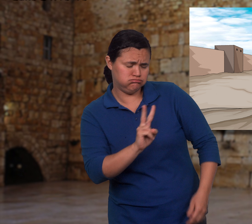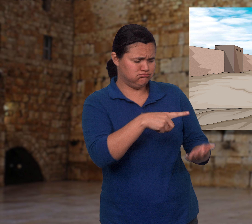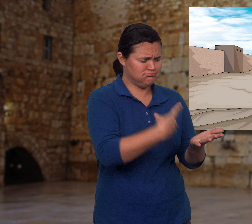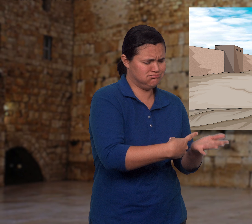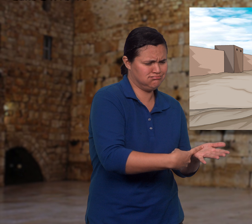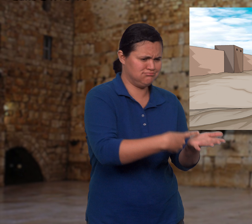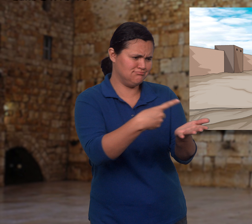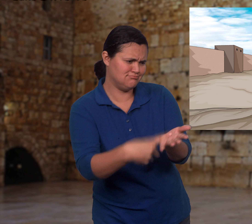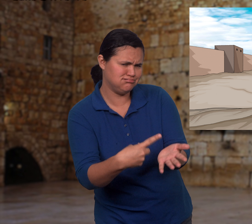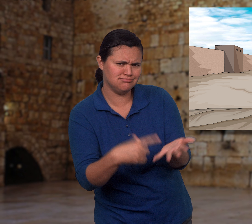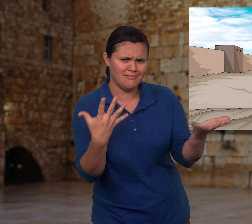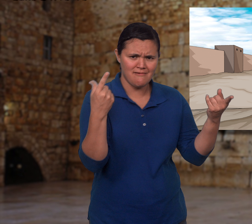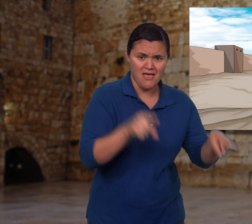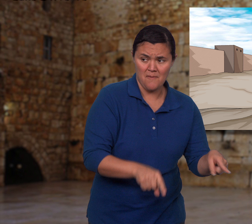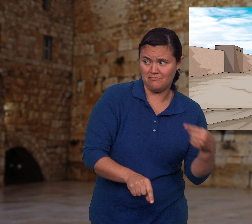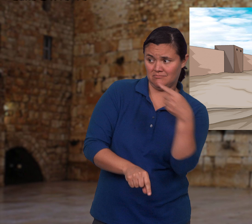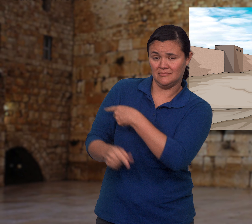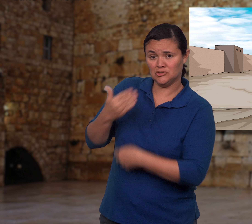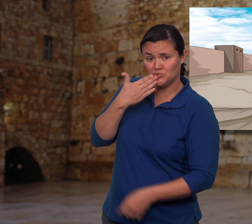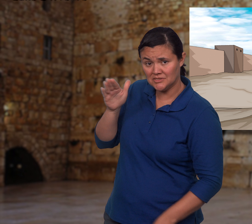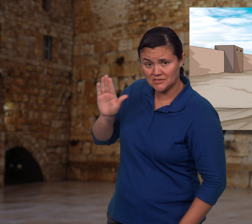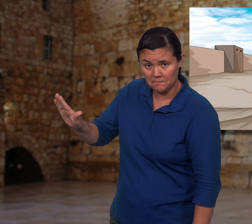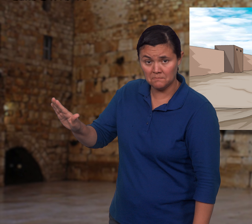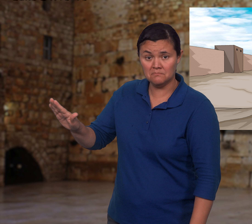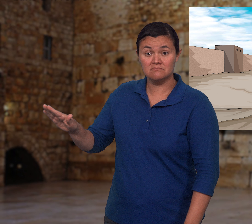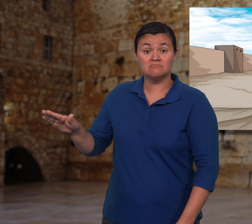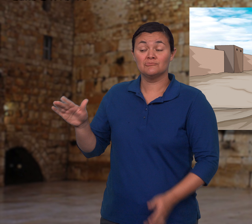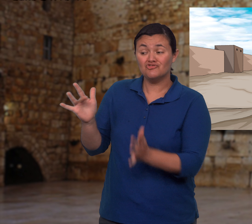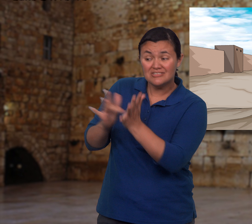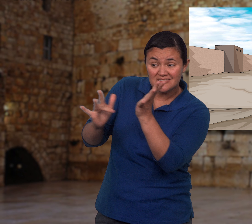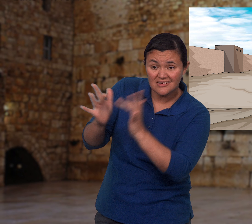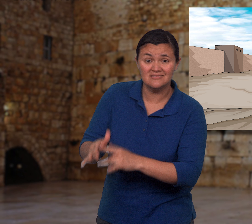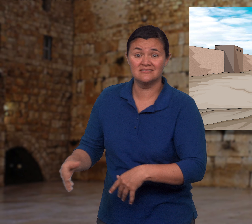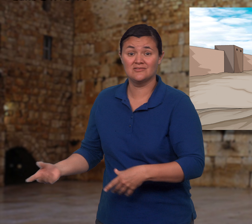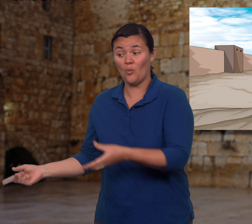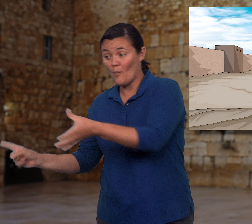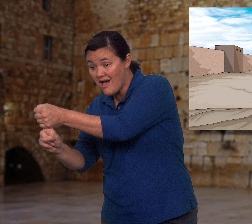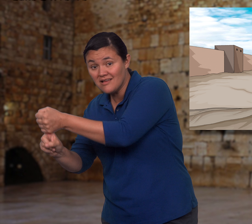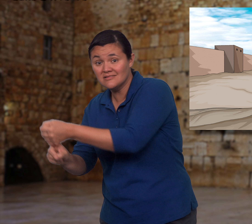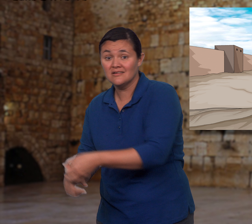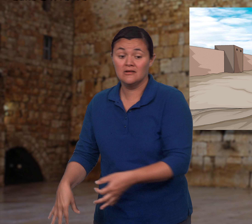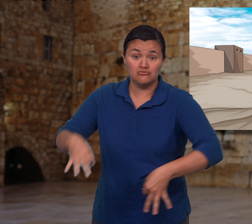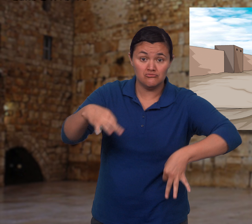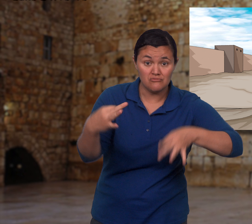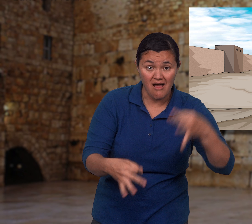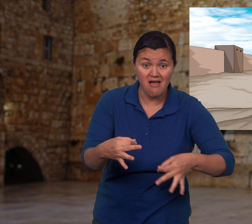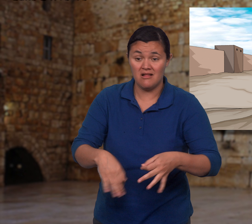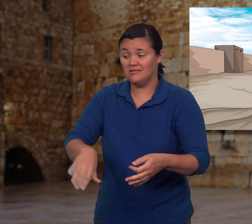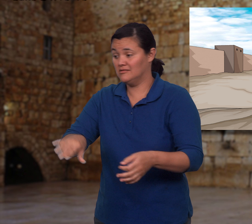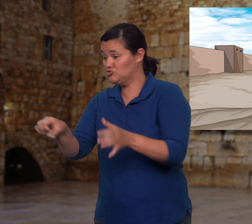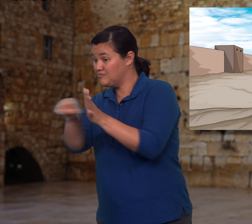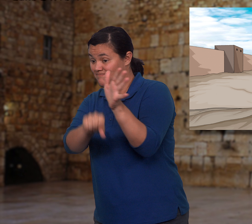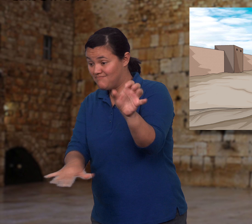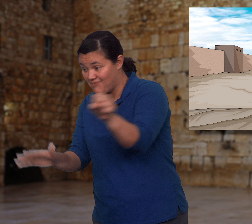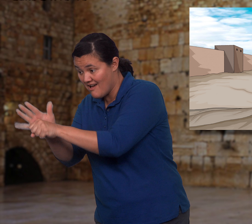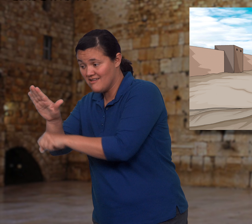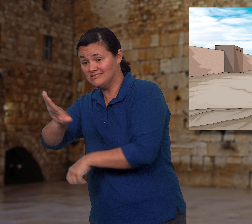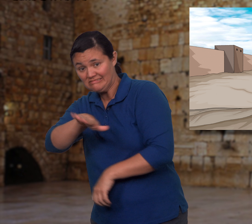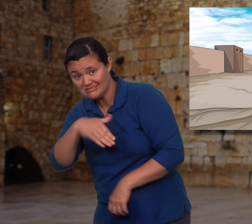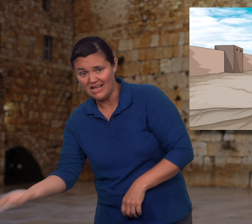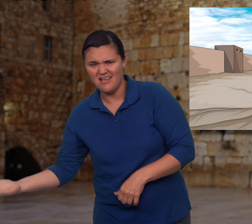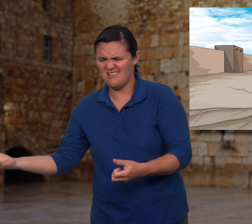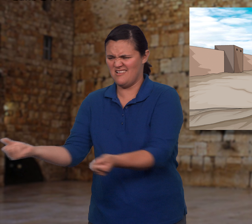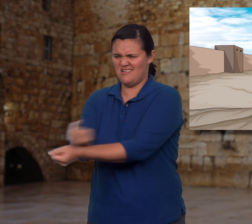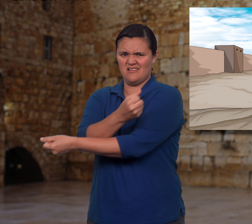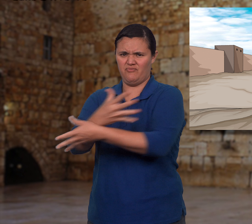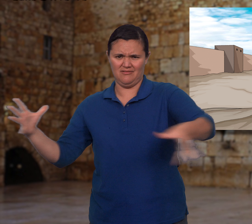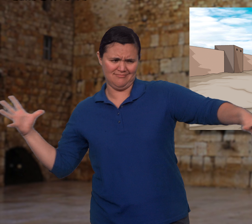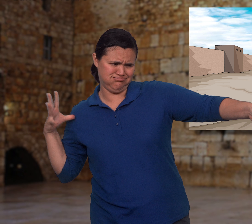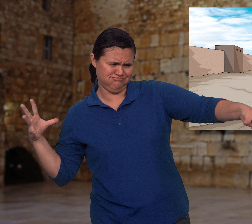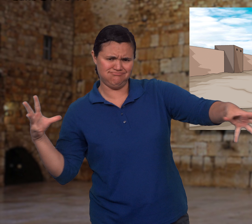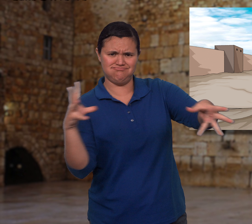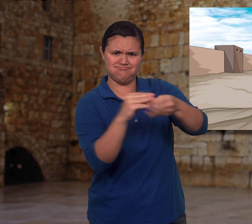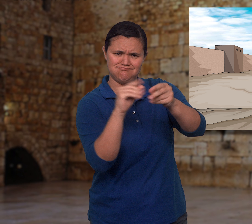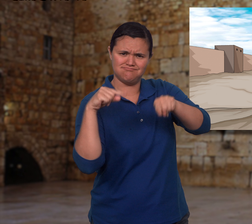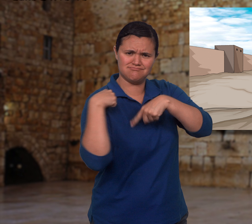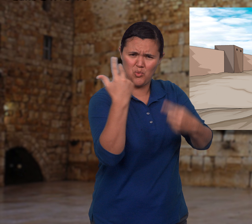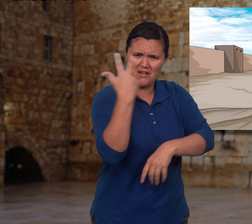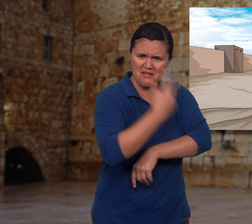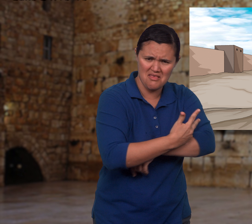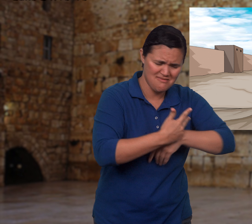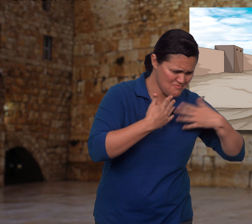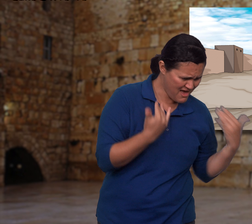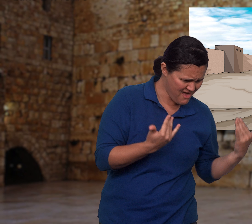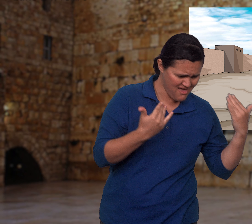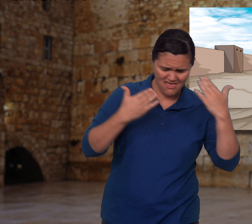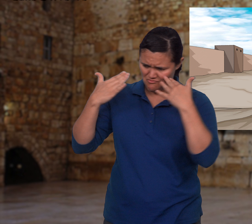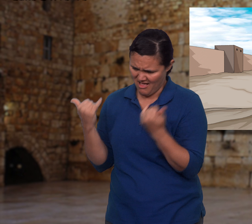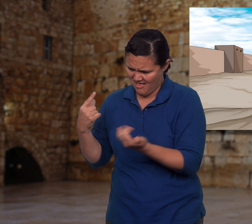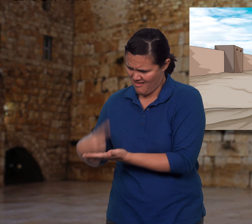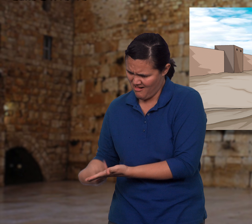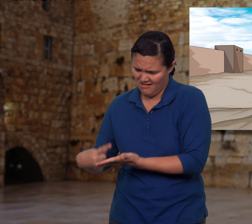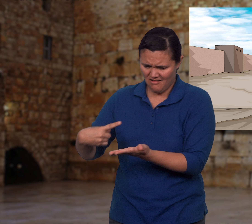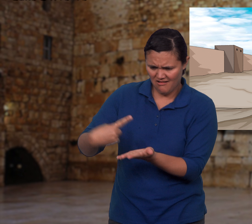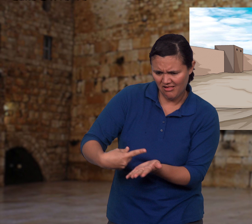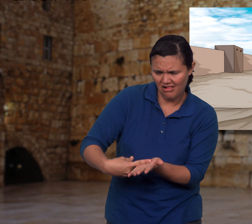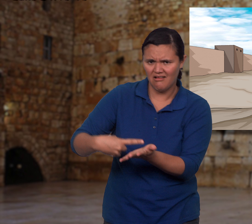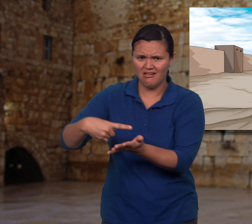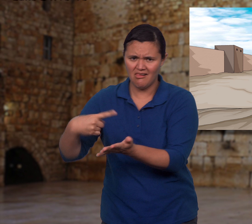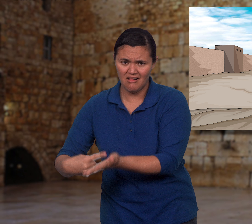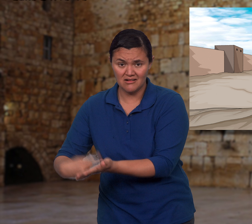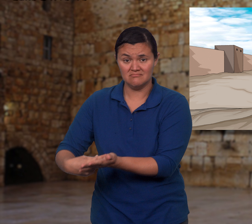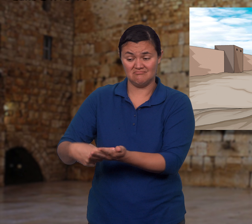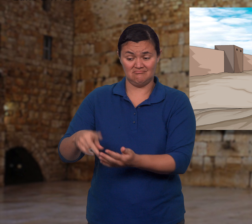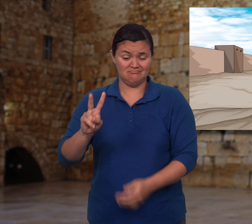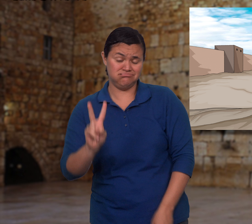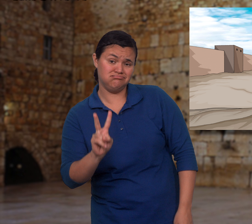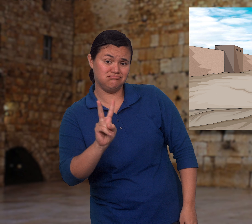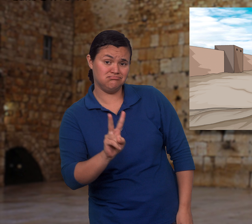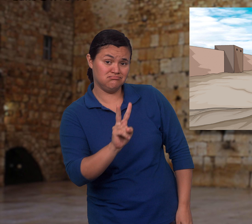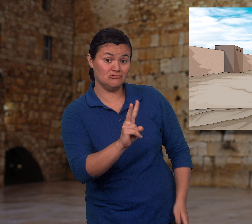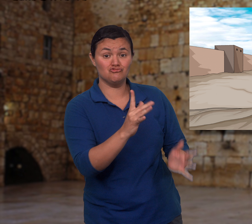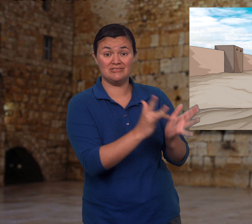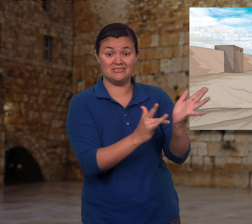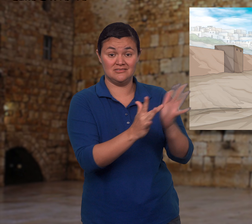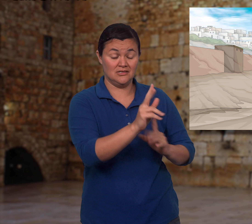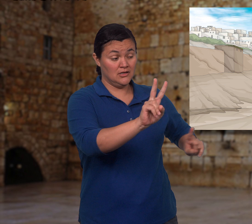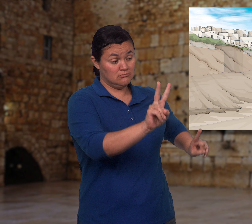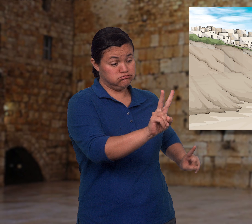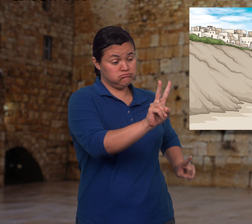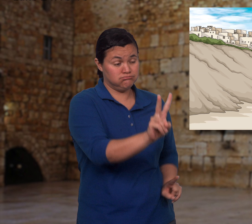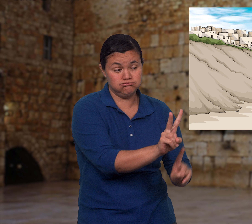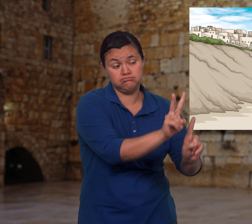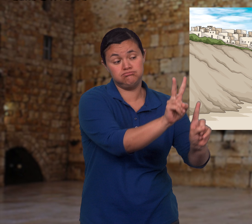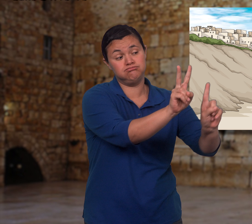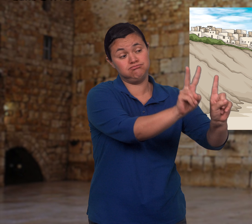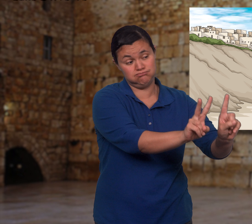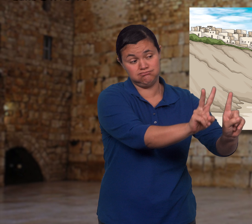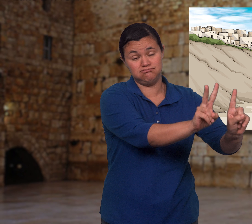They were talking with each other about everything that had happened.